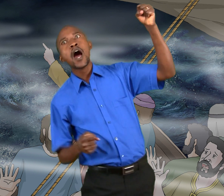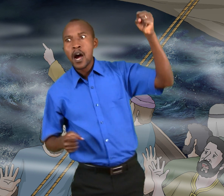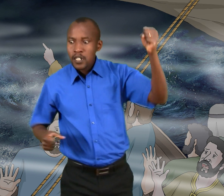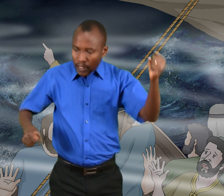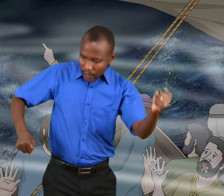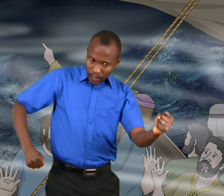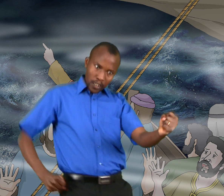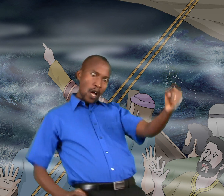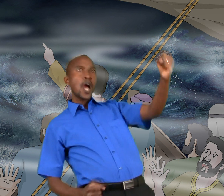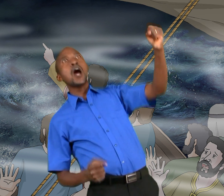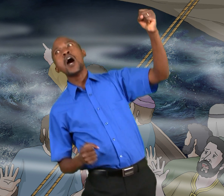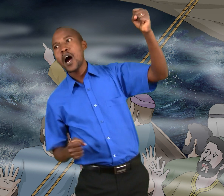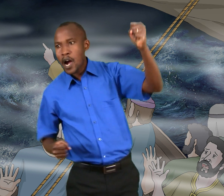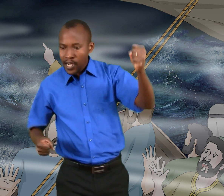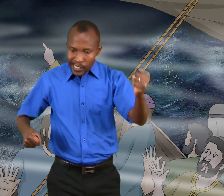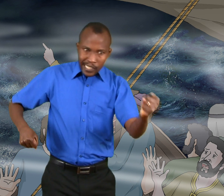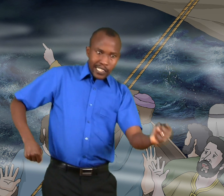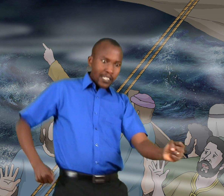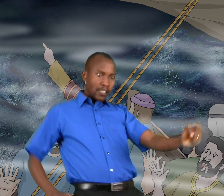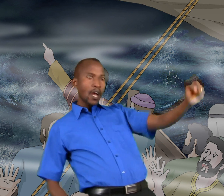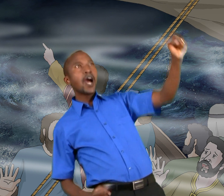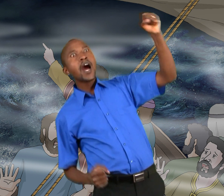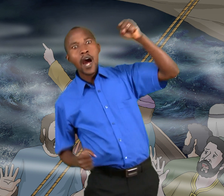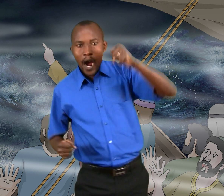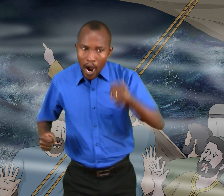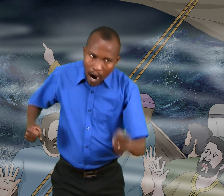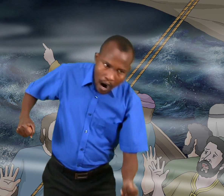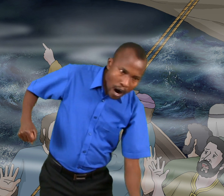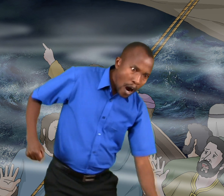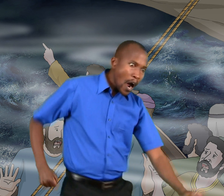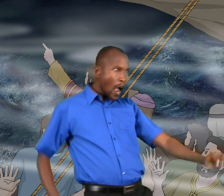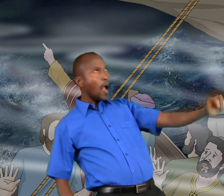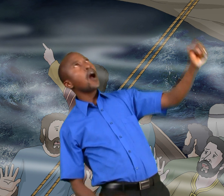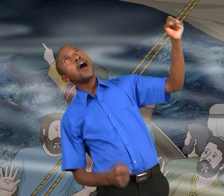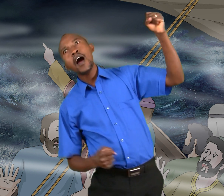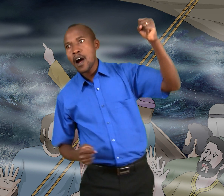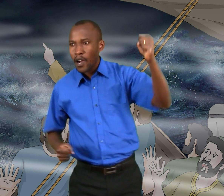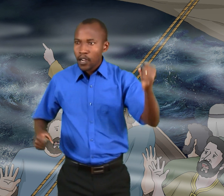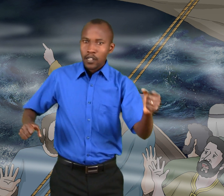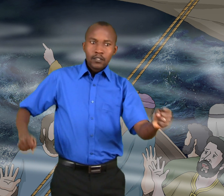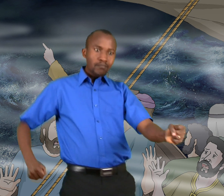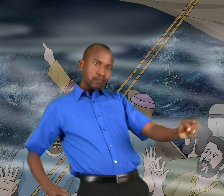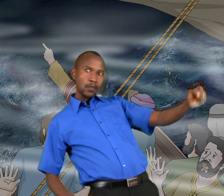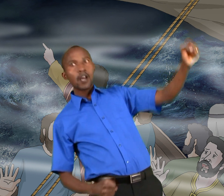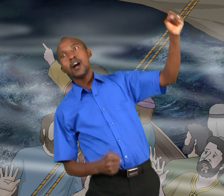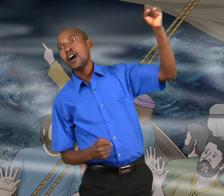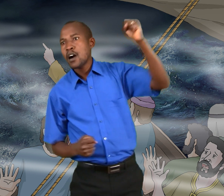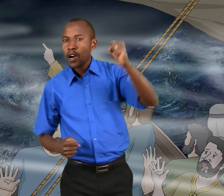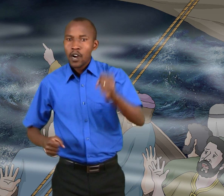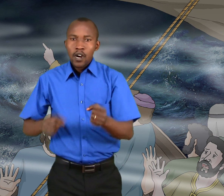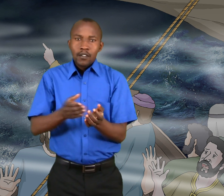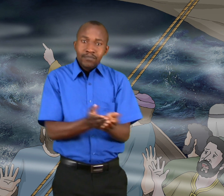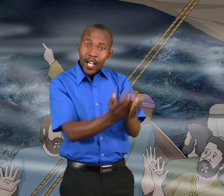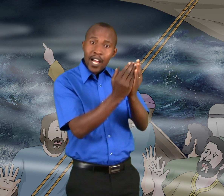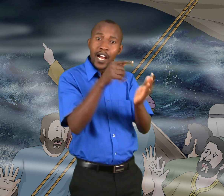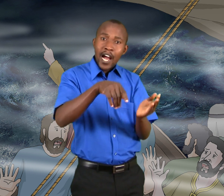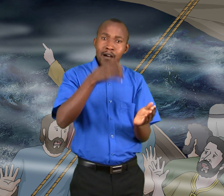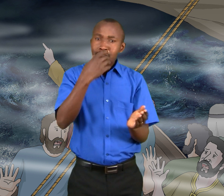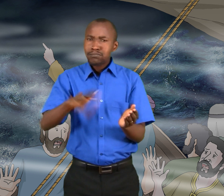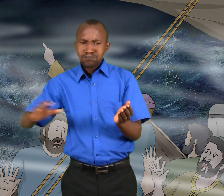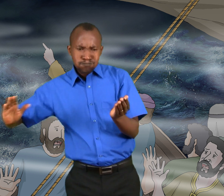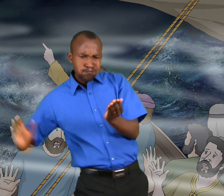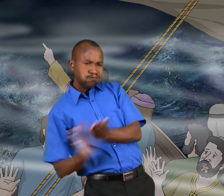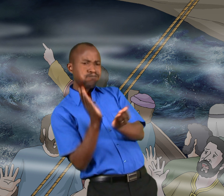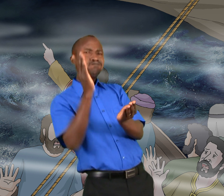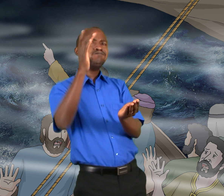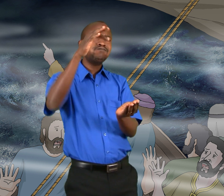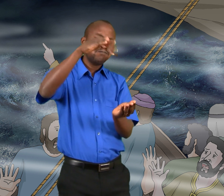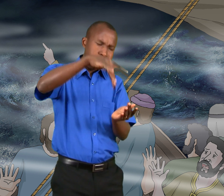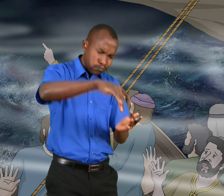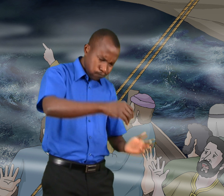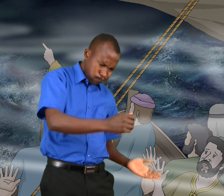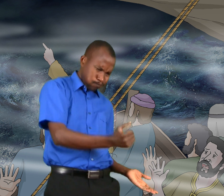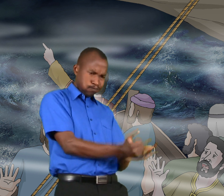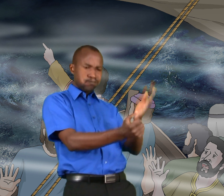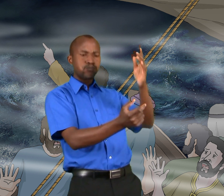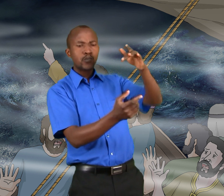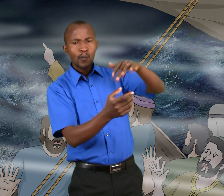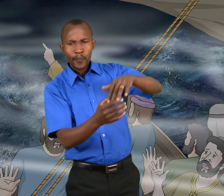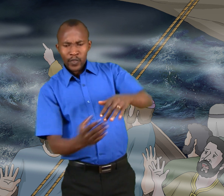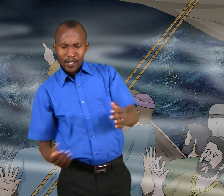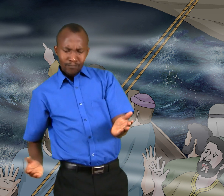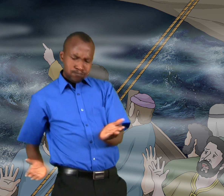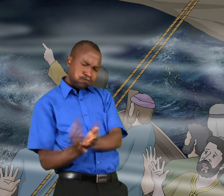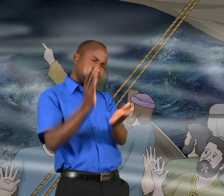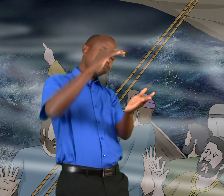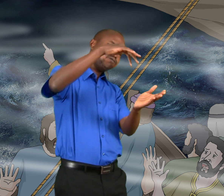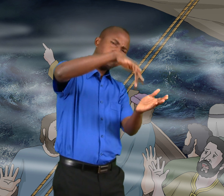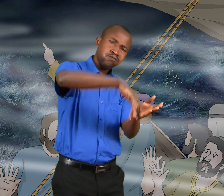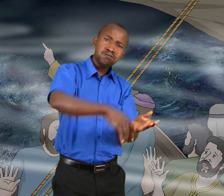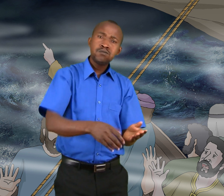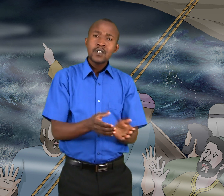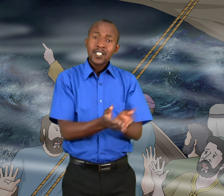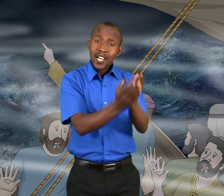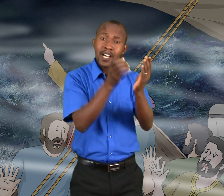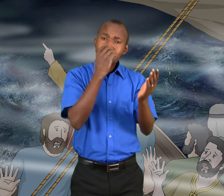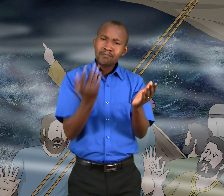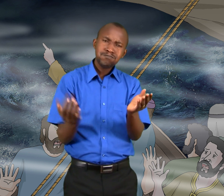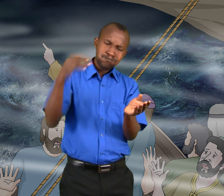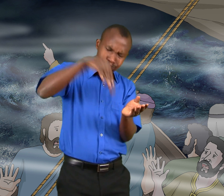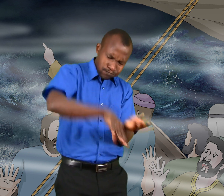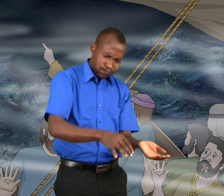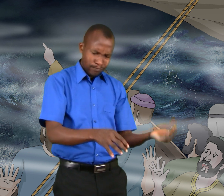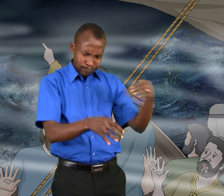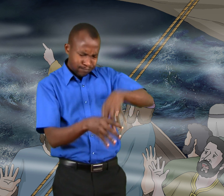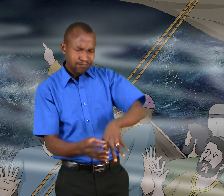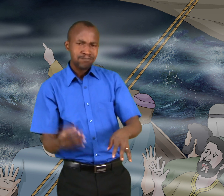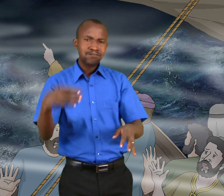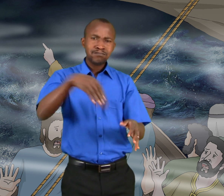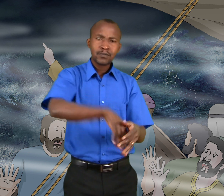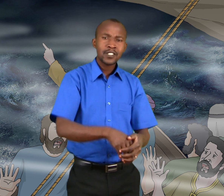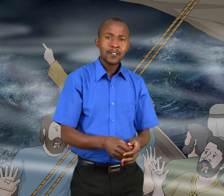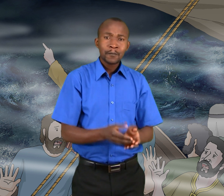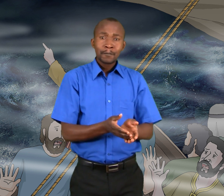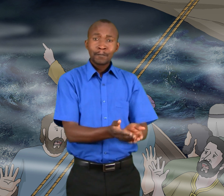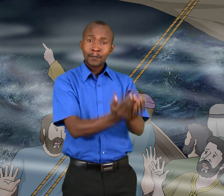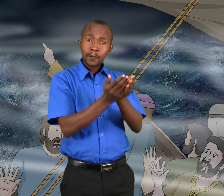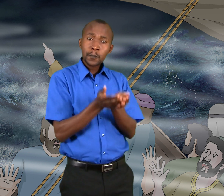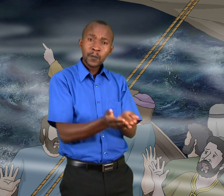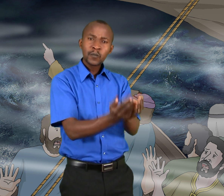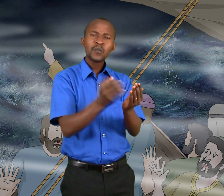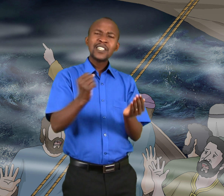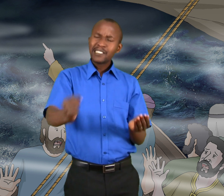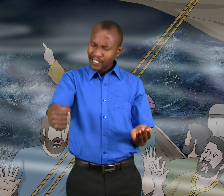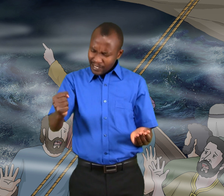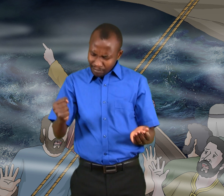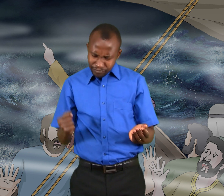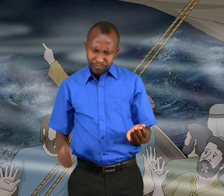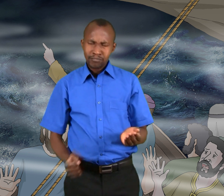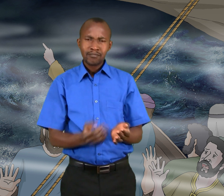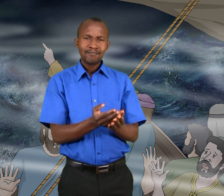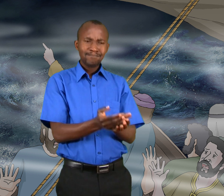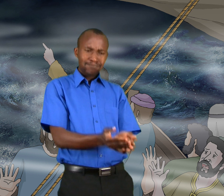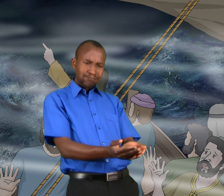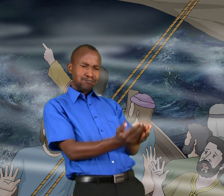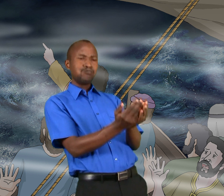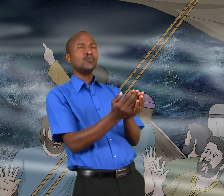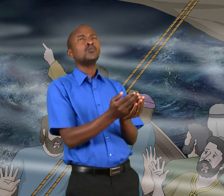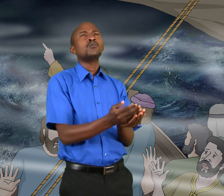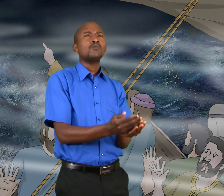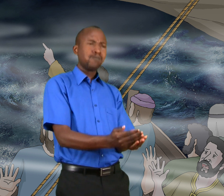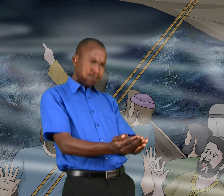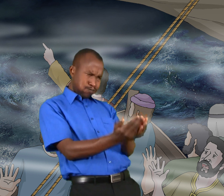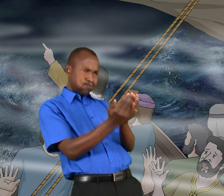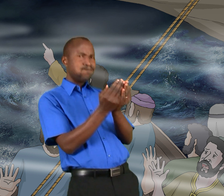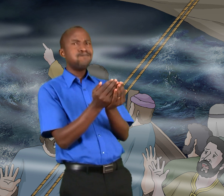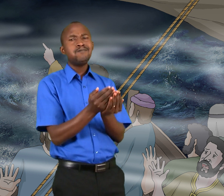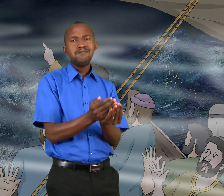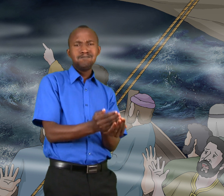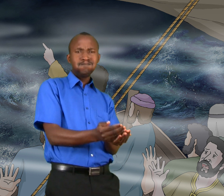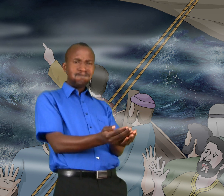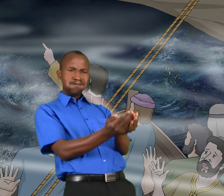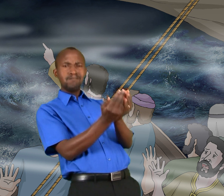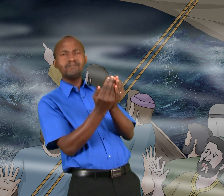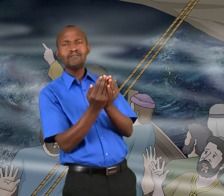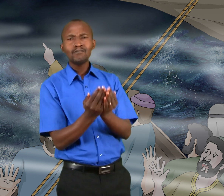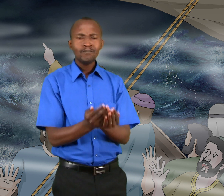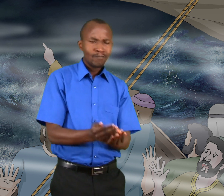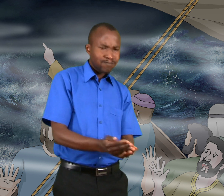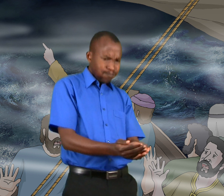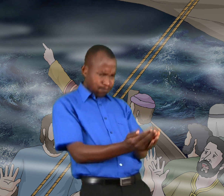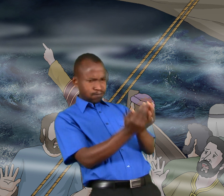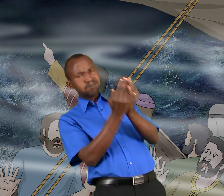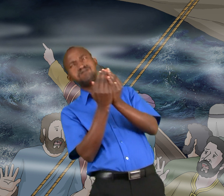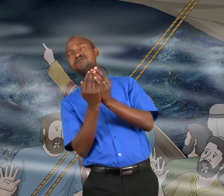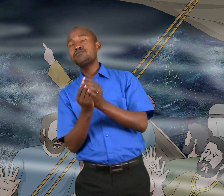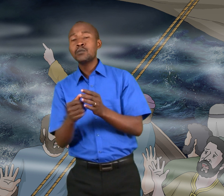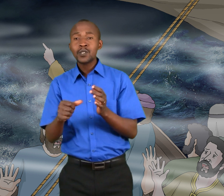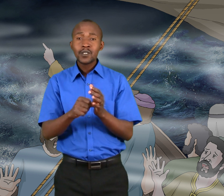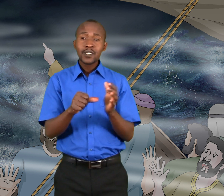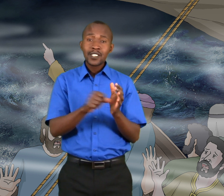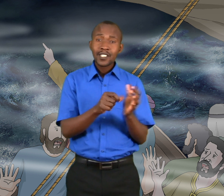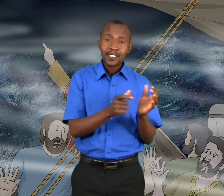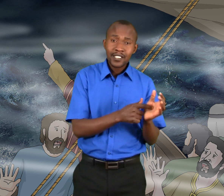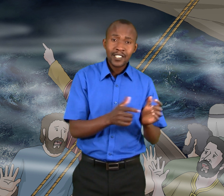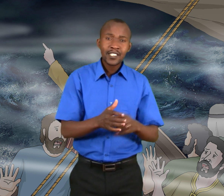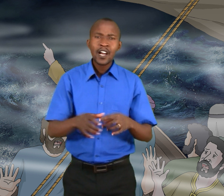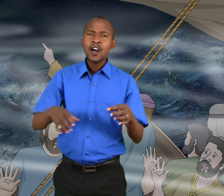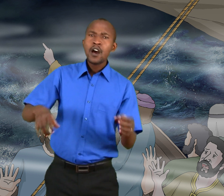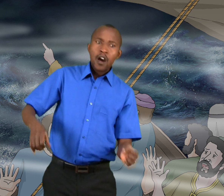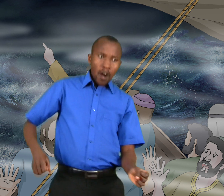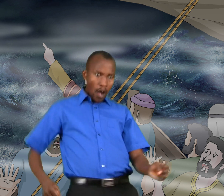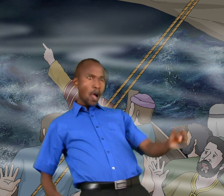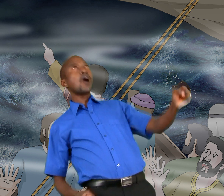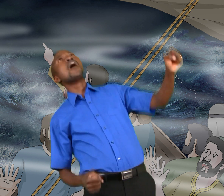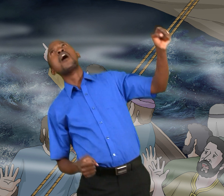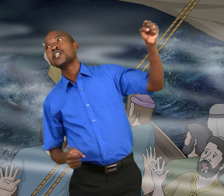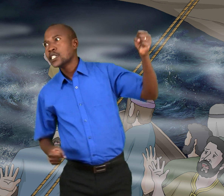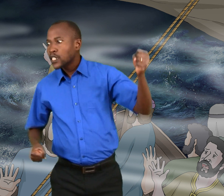But Jesus was in the stern, sleeping on the cushion.